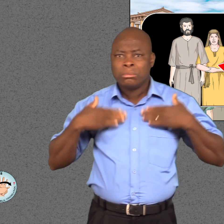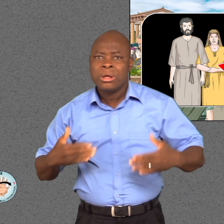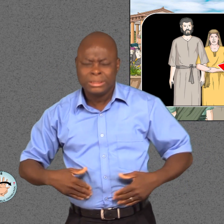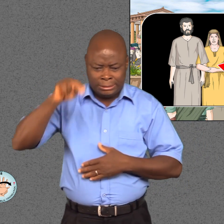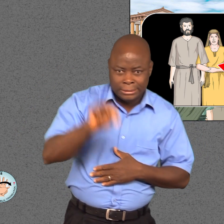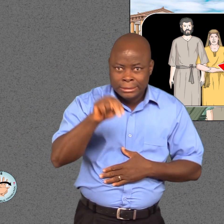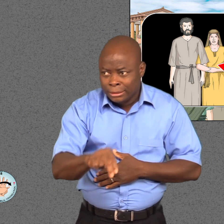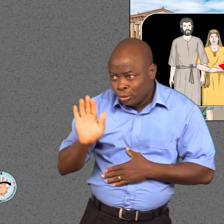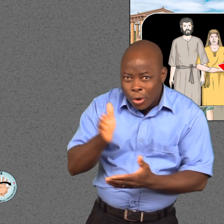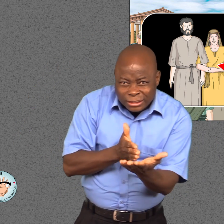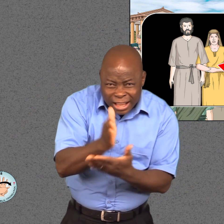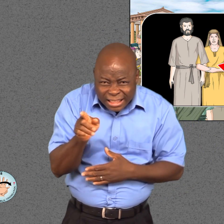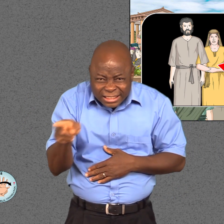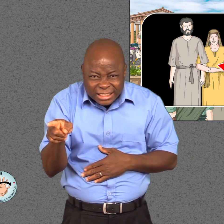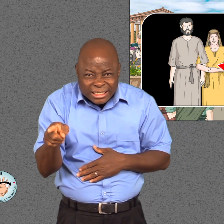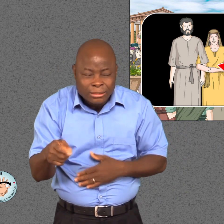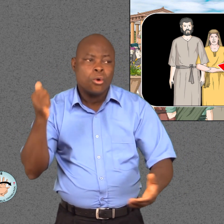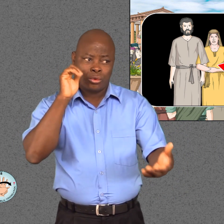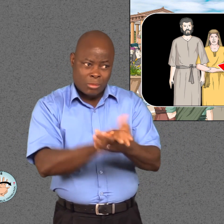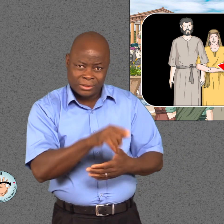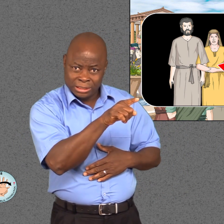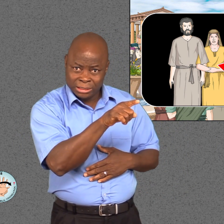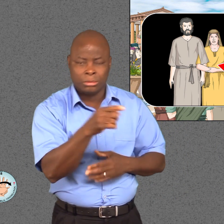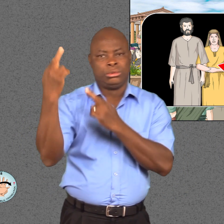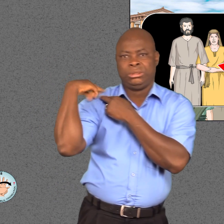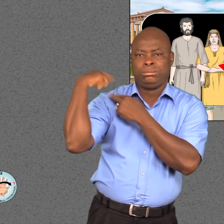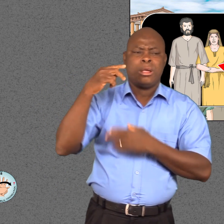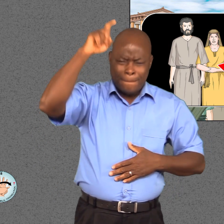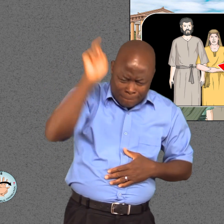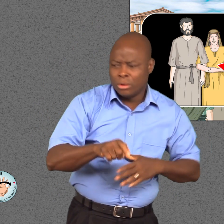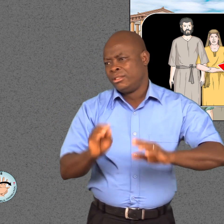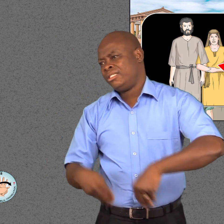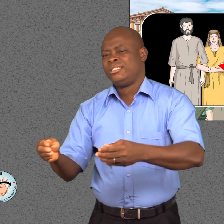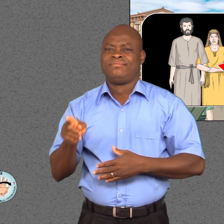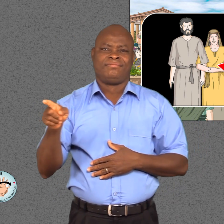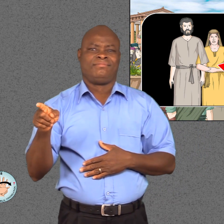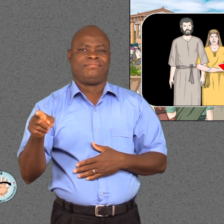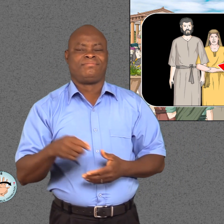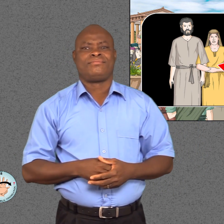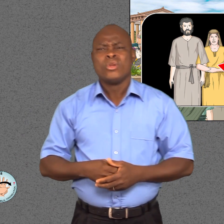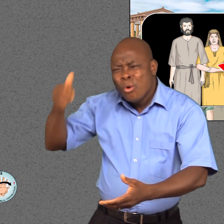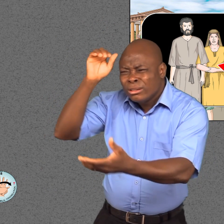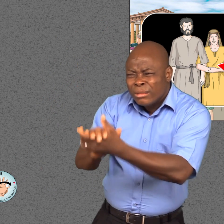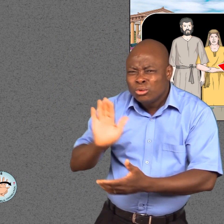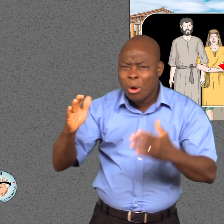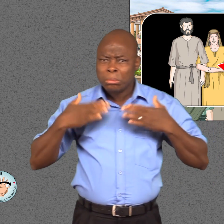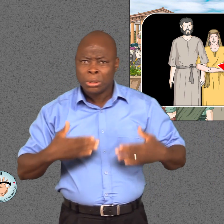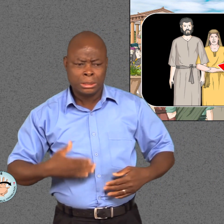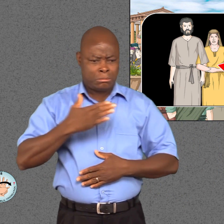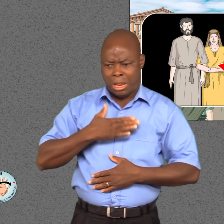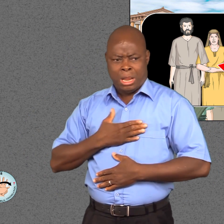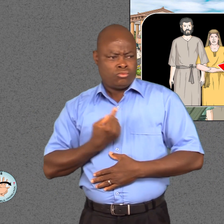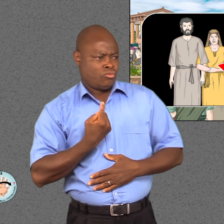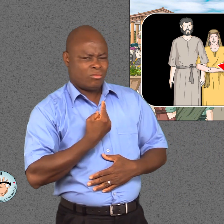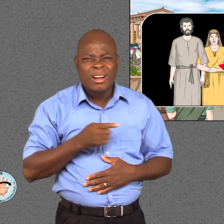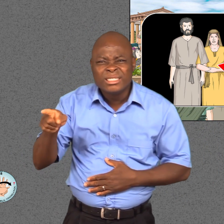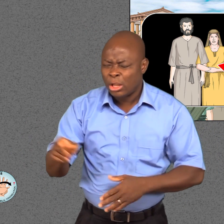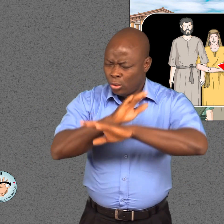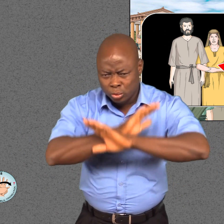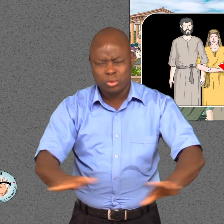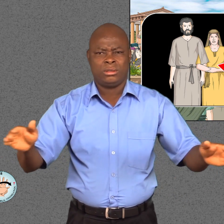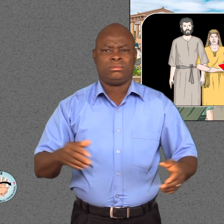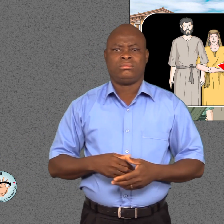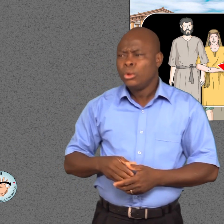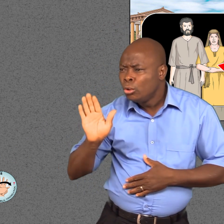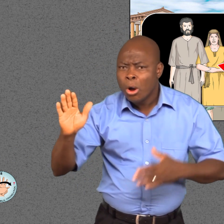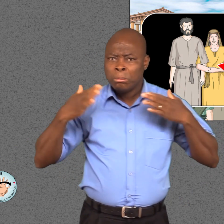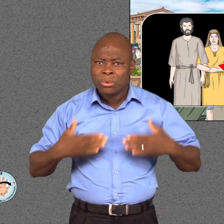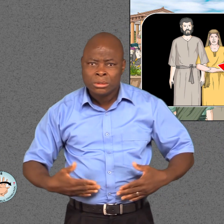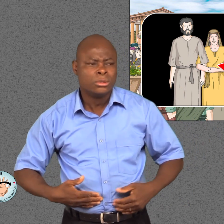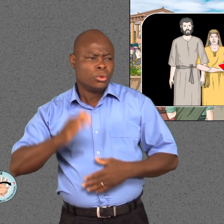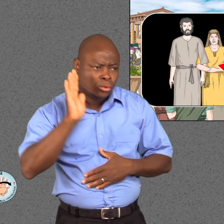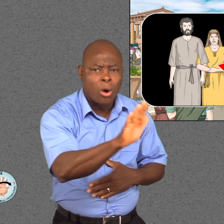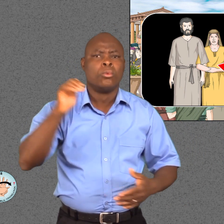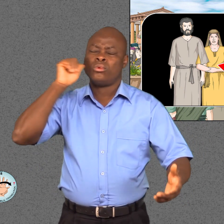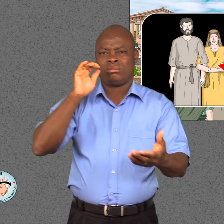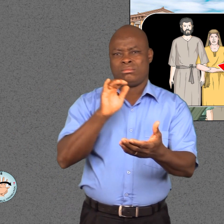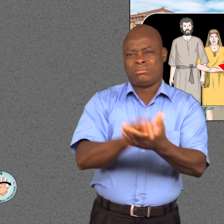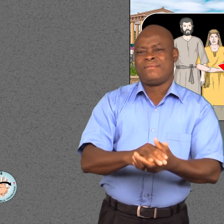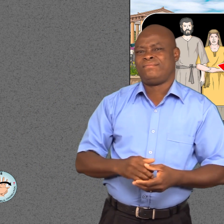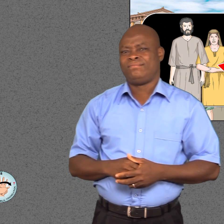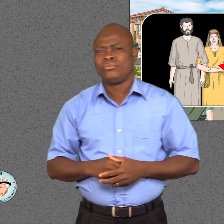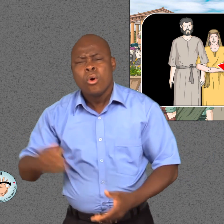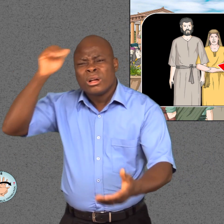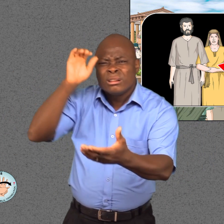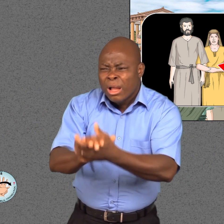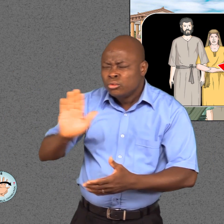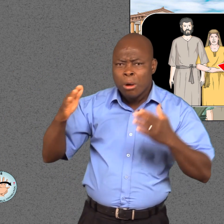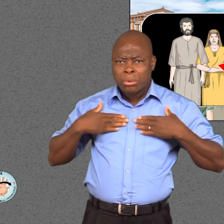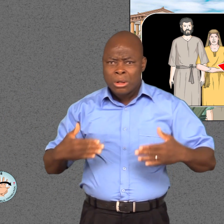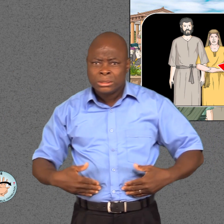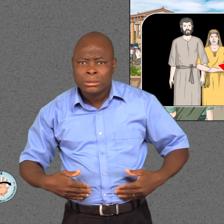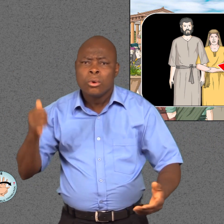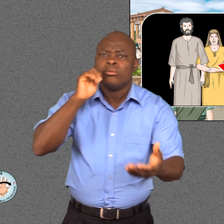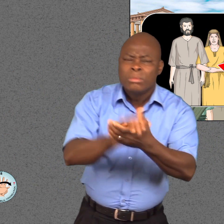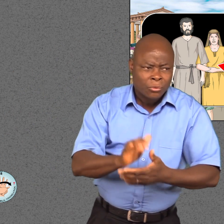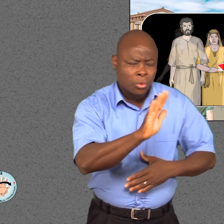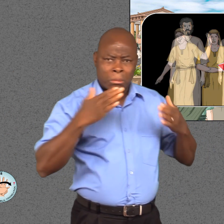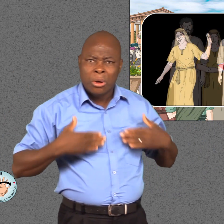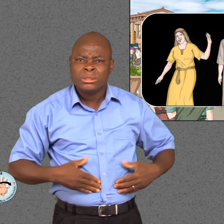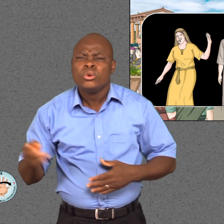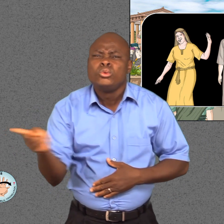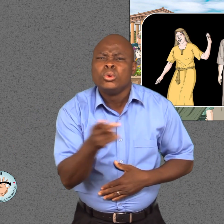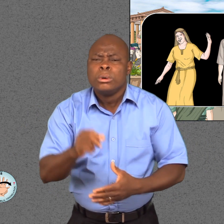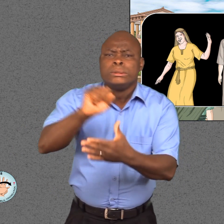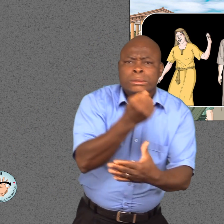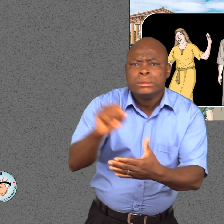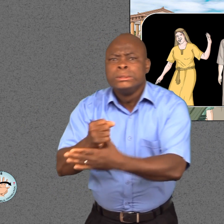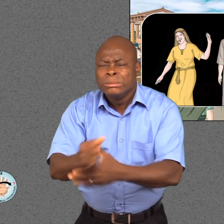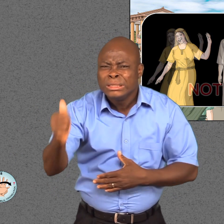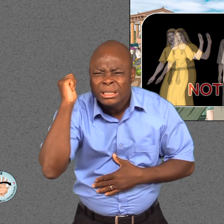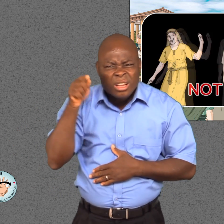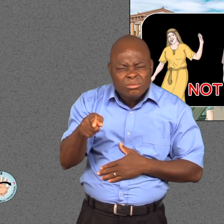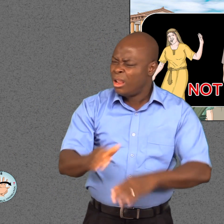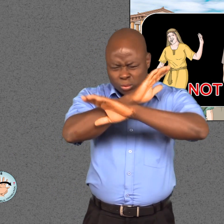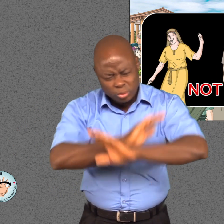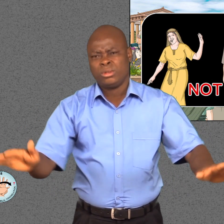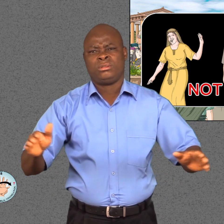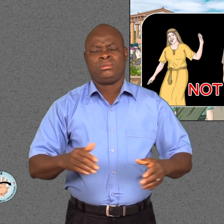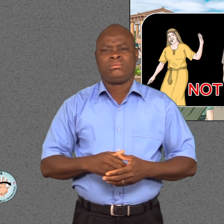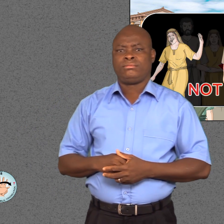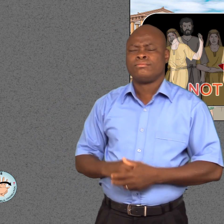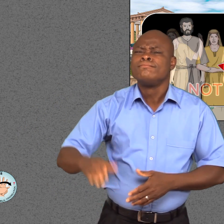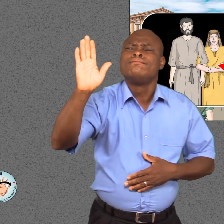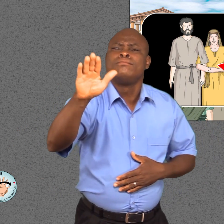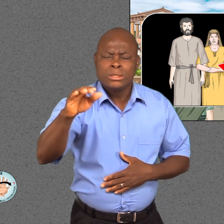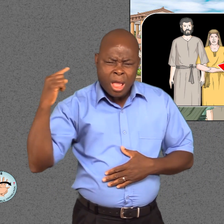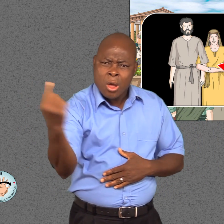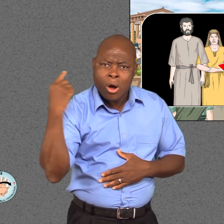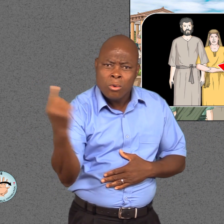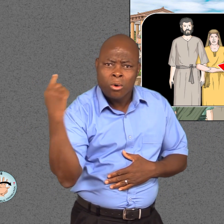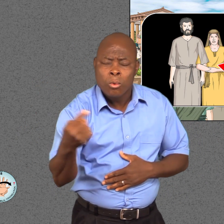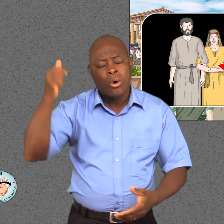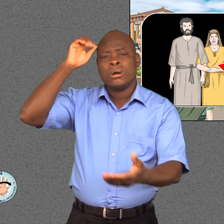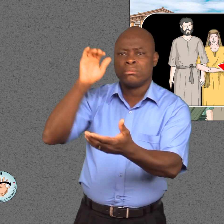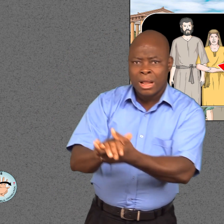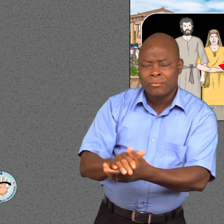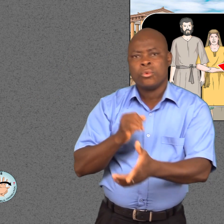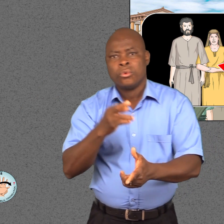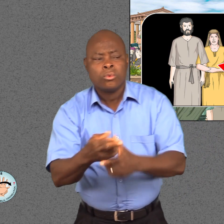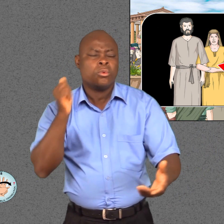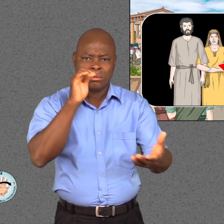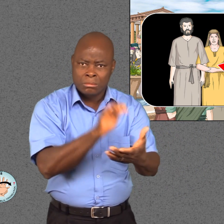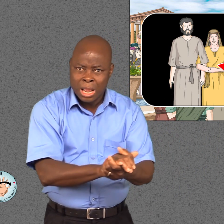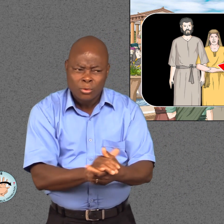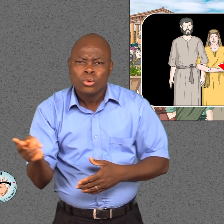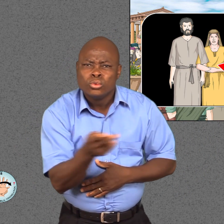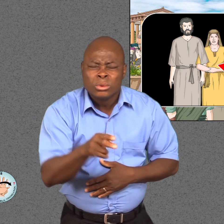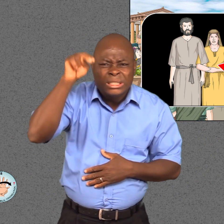Likewise the husband does not have authority over his own body, but the wife.